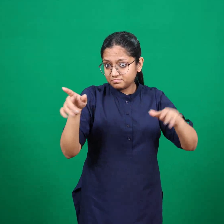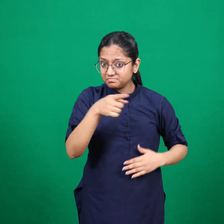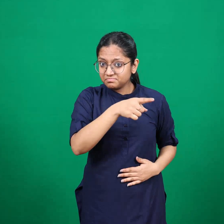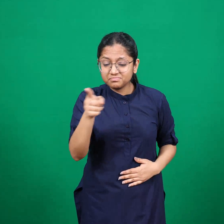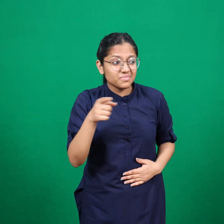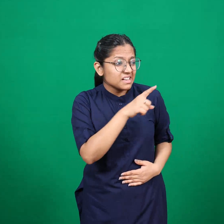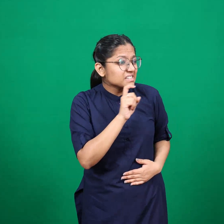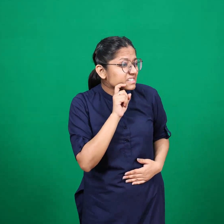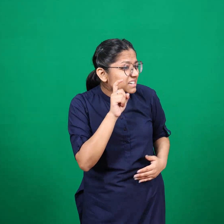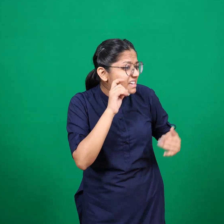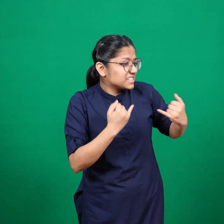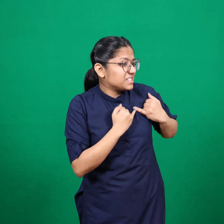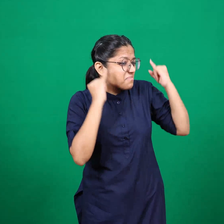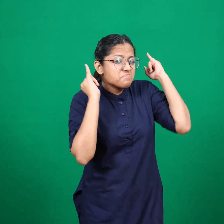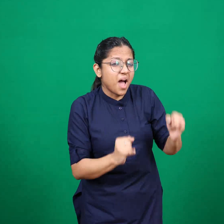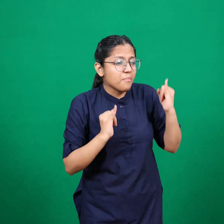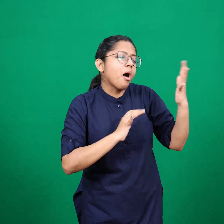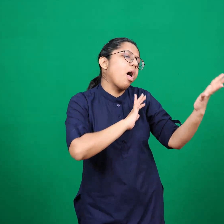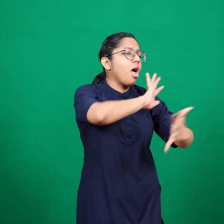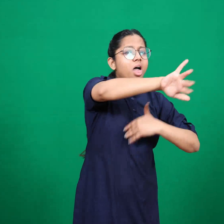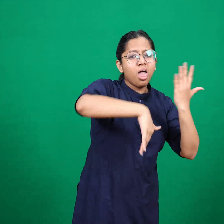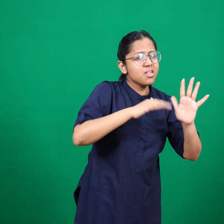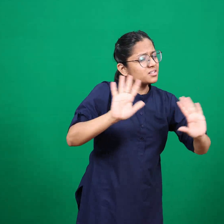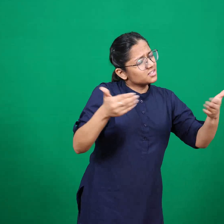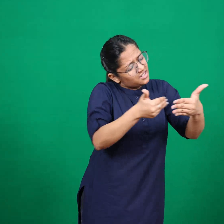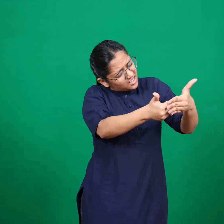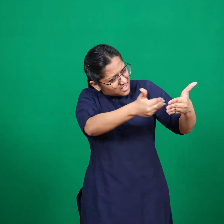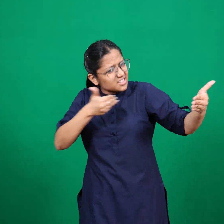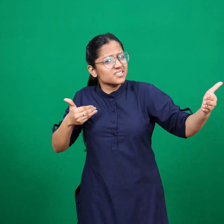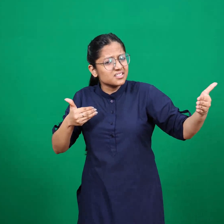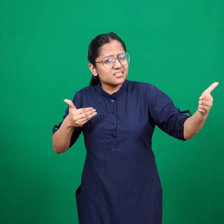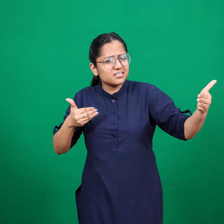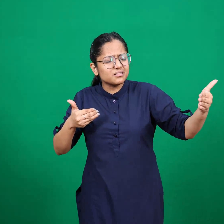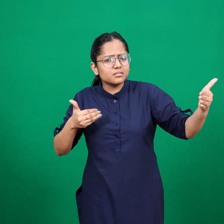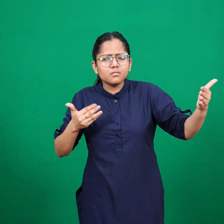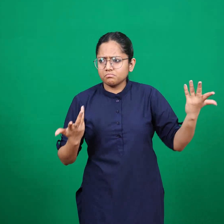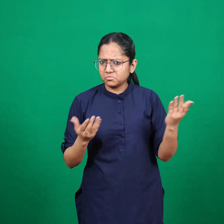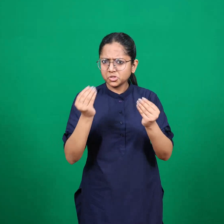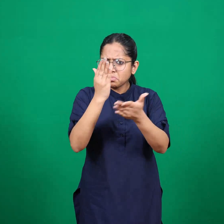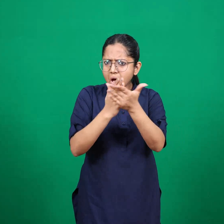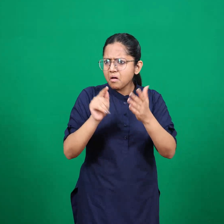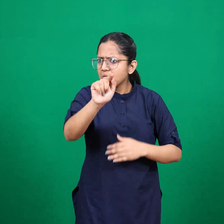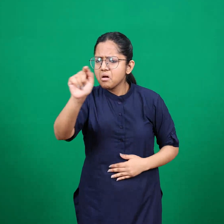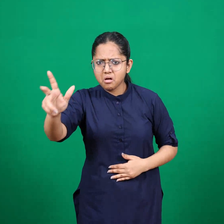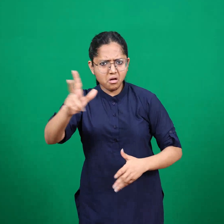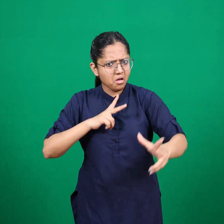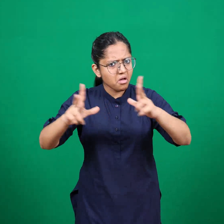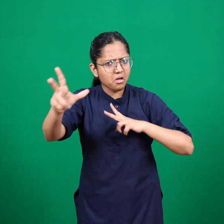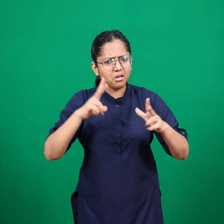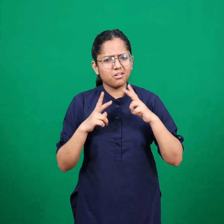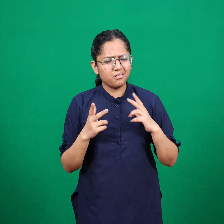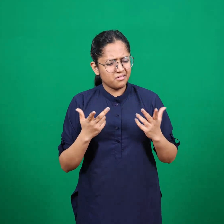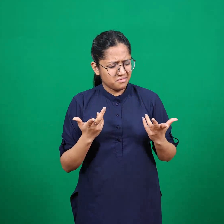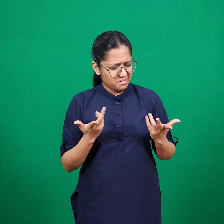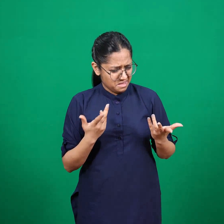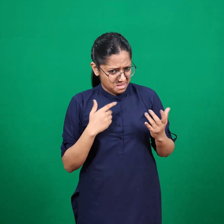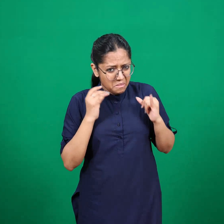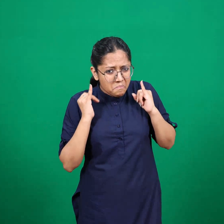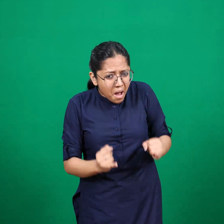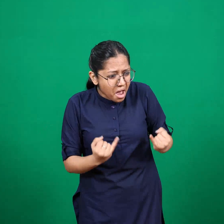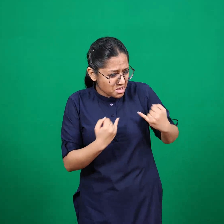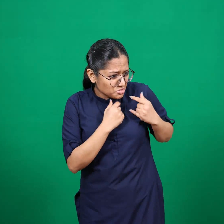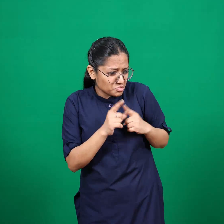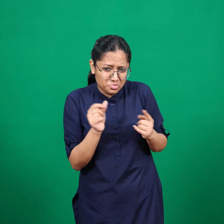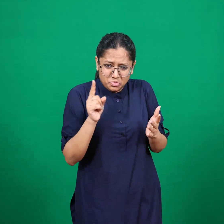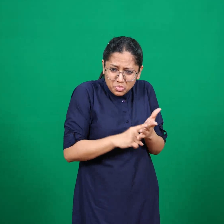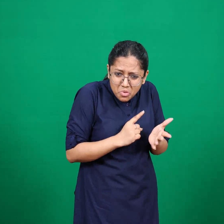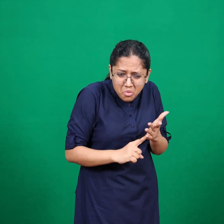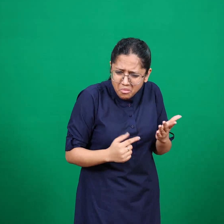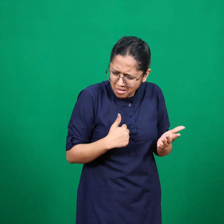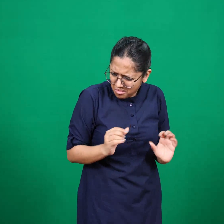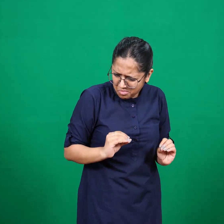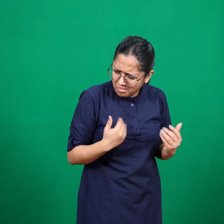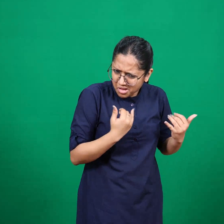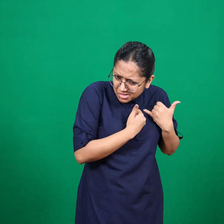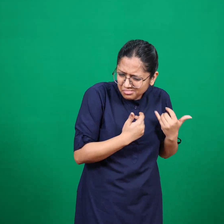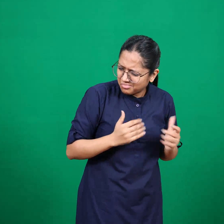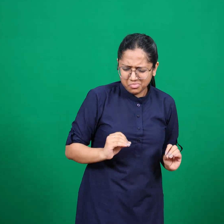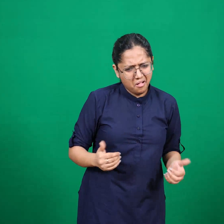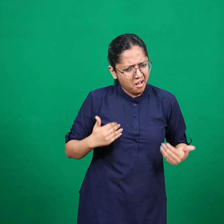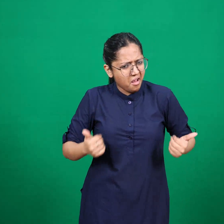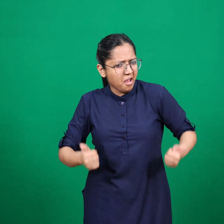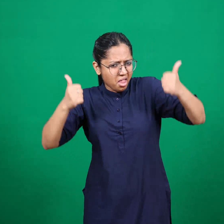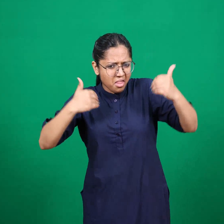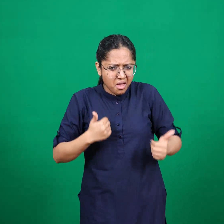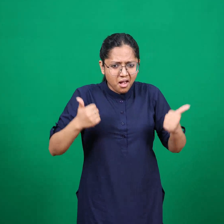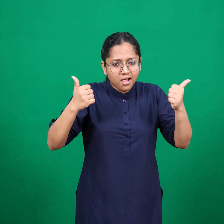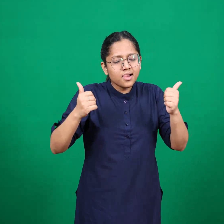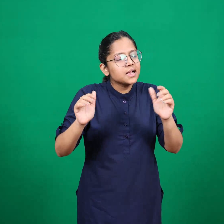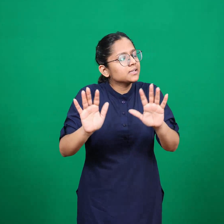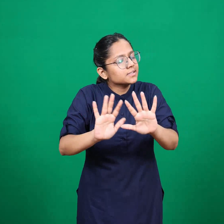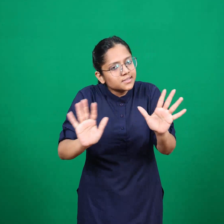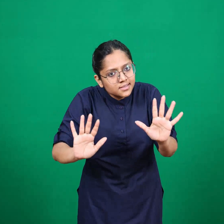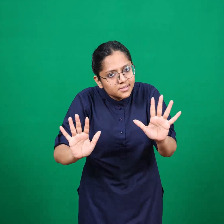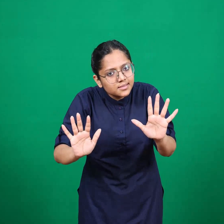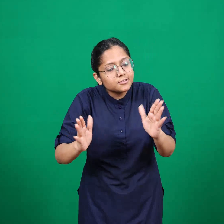Flee from sexual immorality.